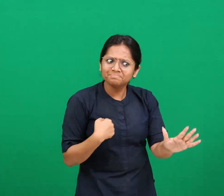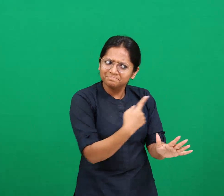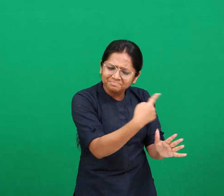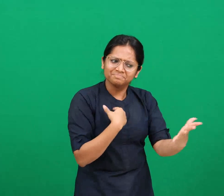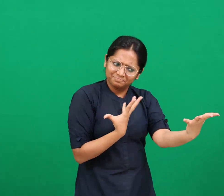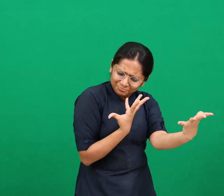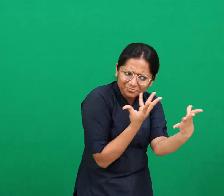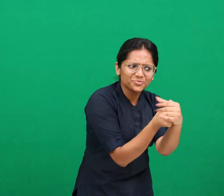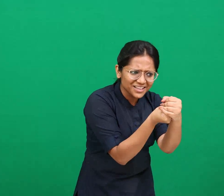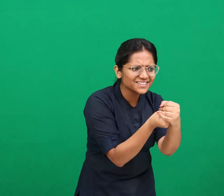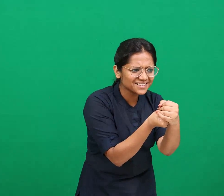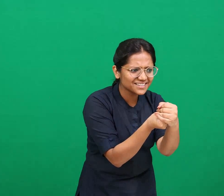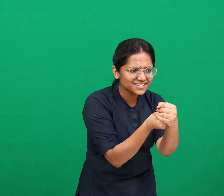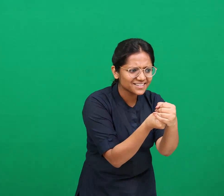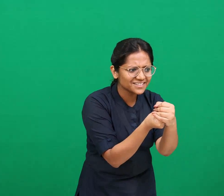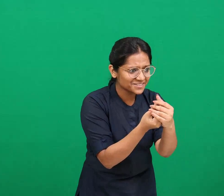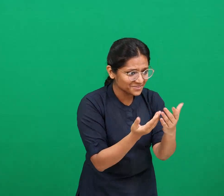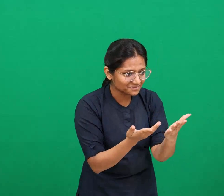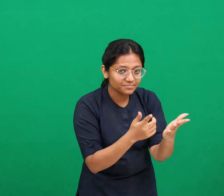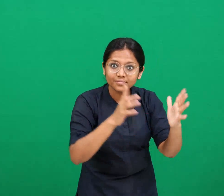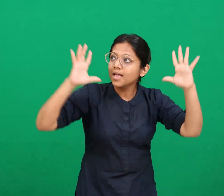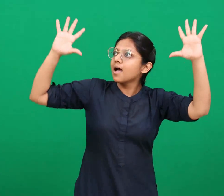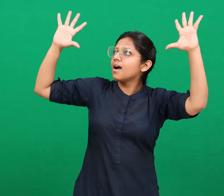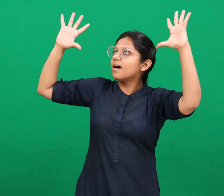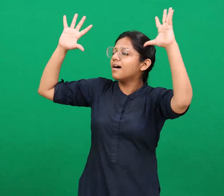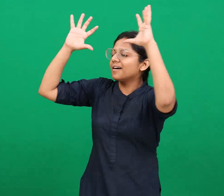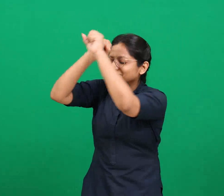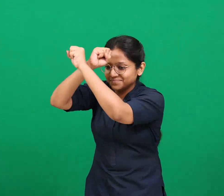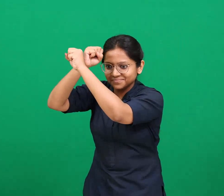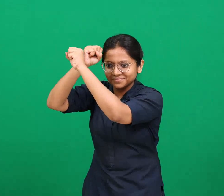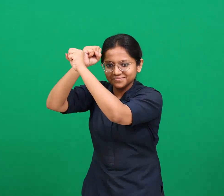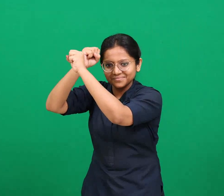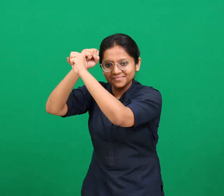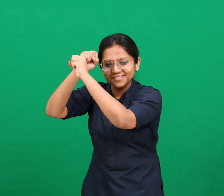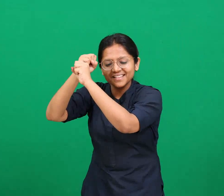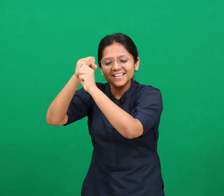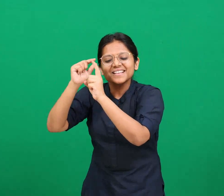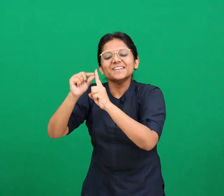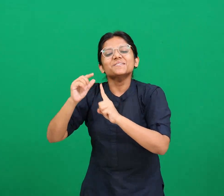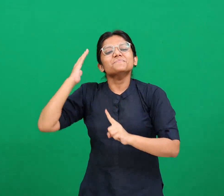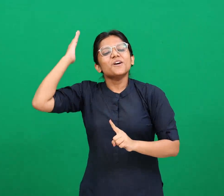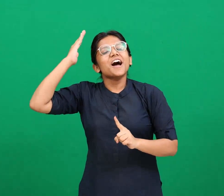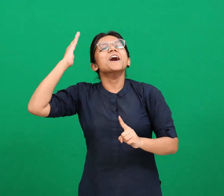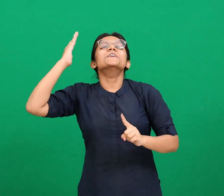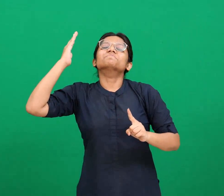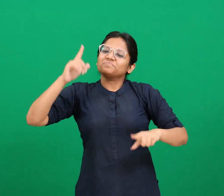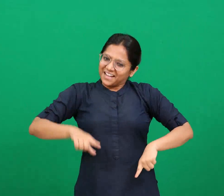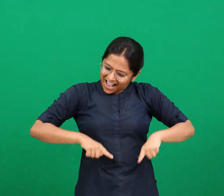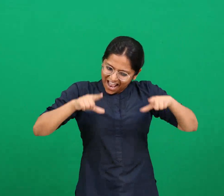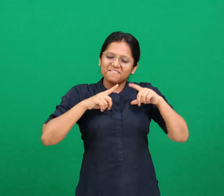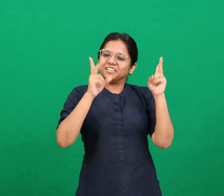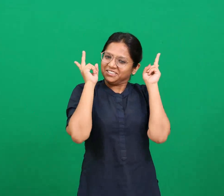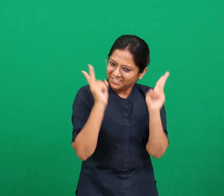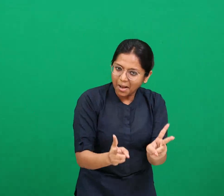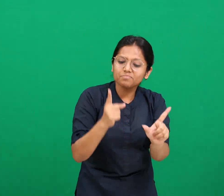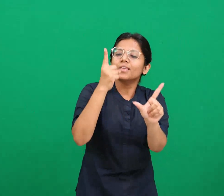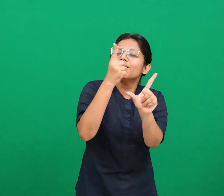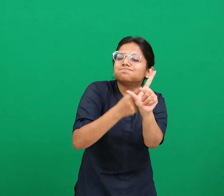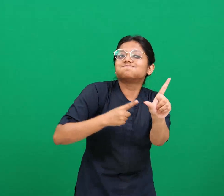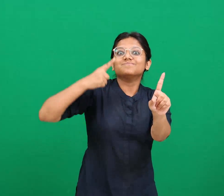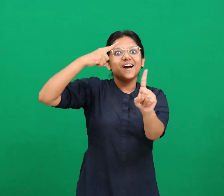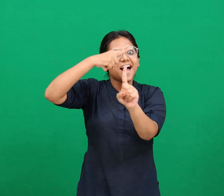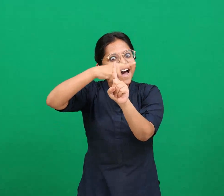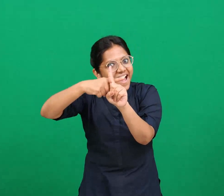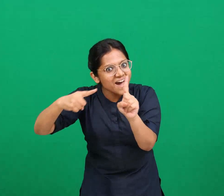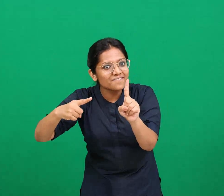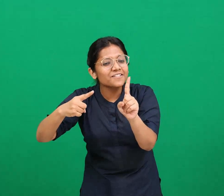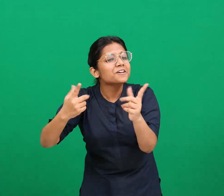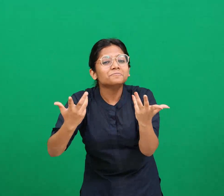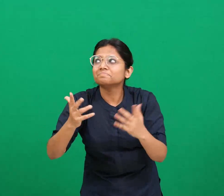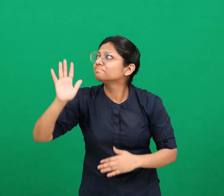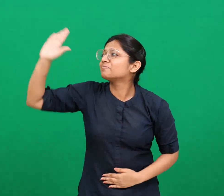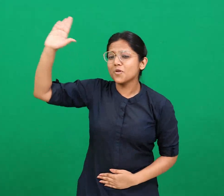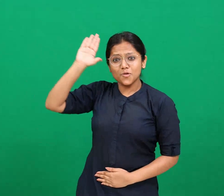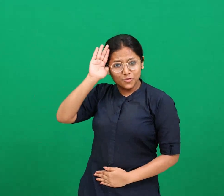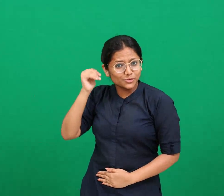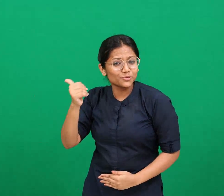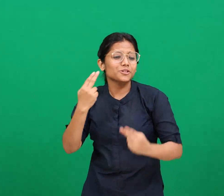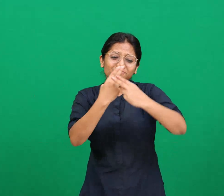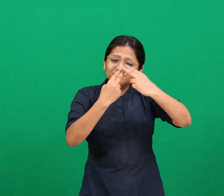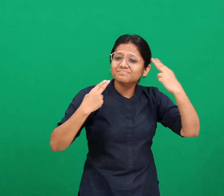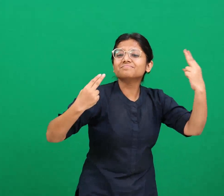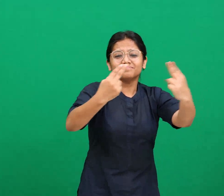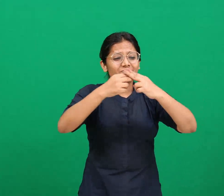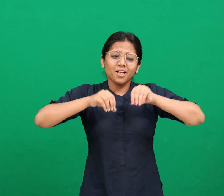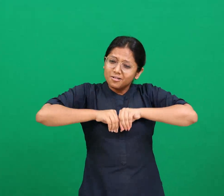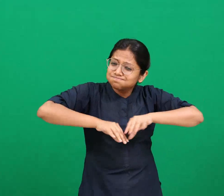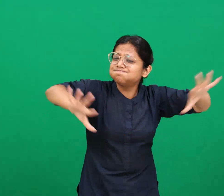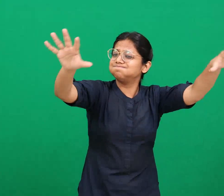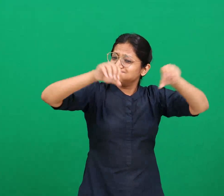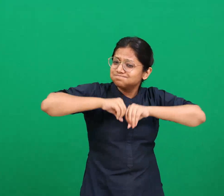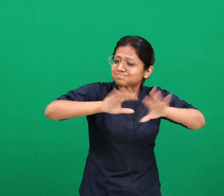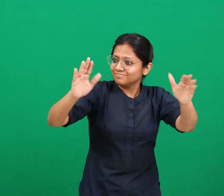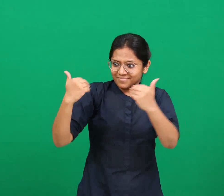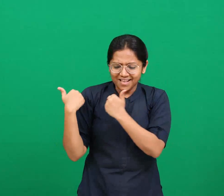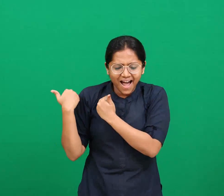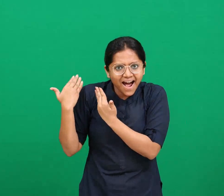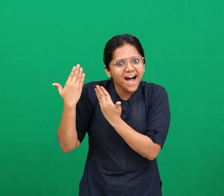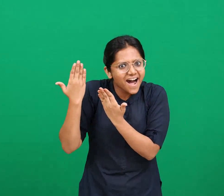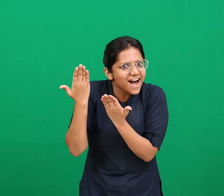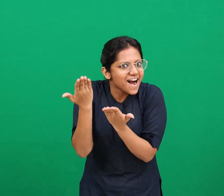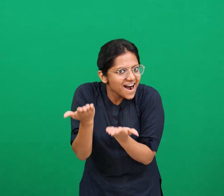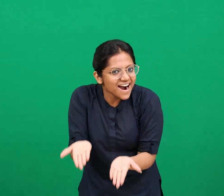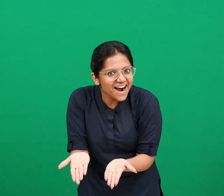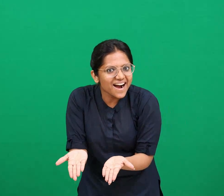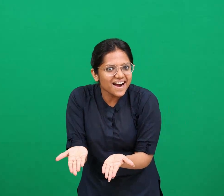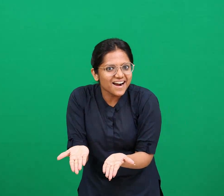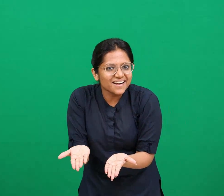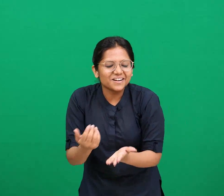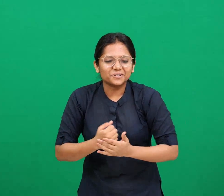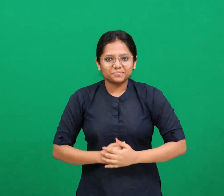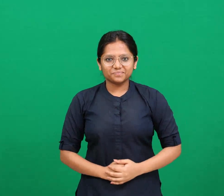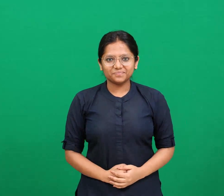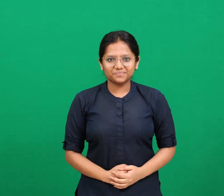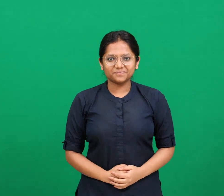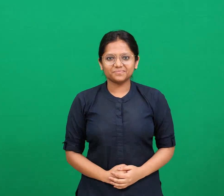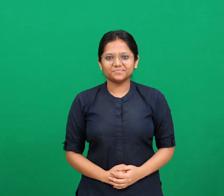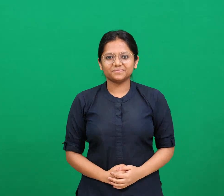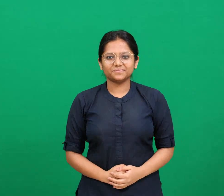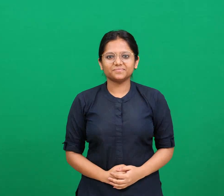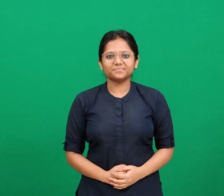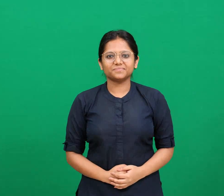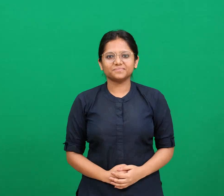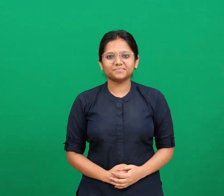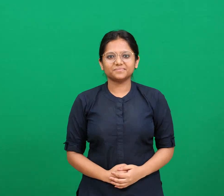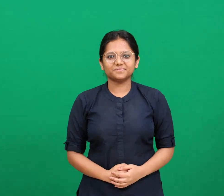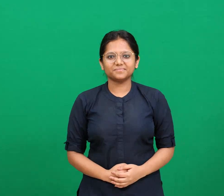So Paul stayed for a year and a half, teaching the word of God among the Corinthians.